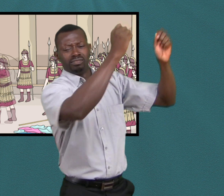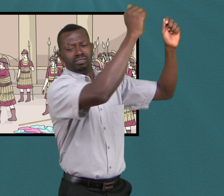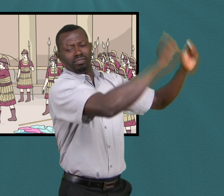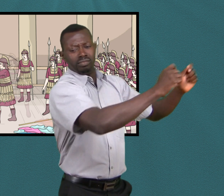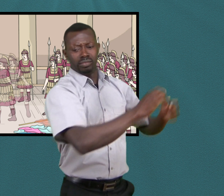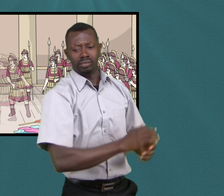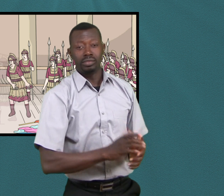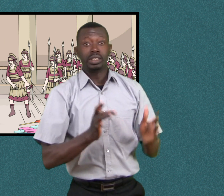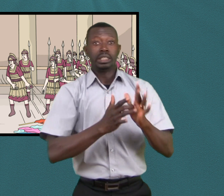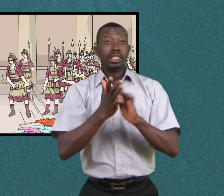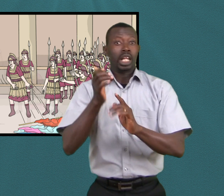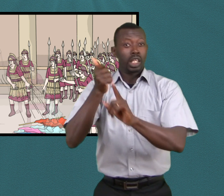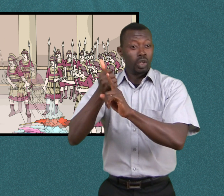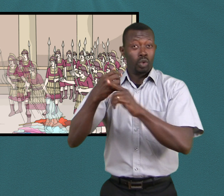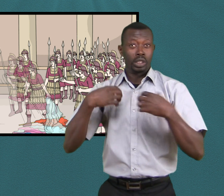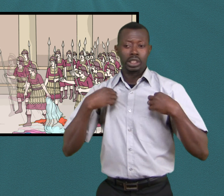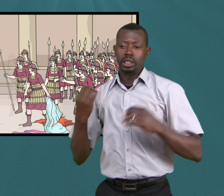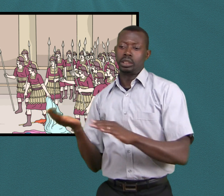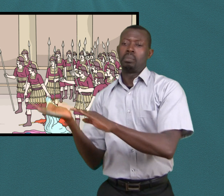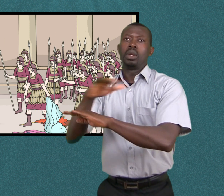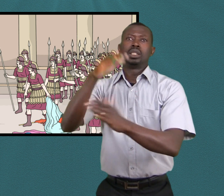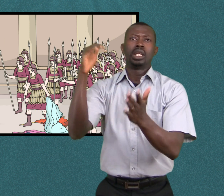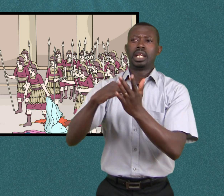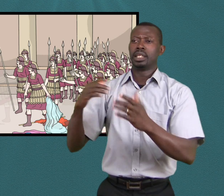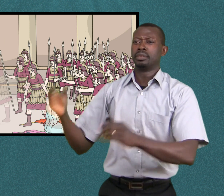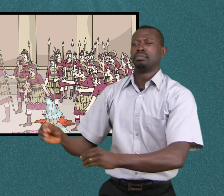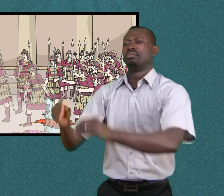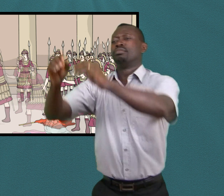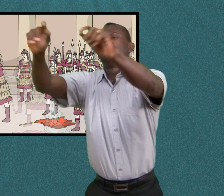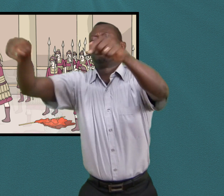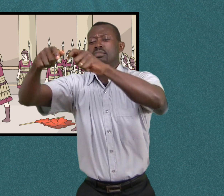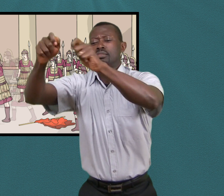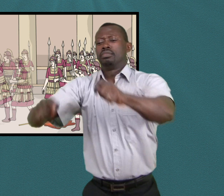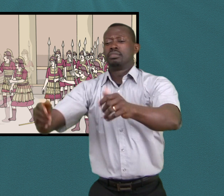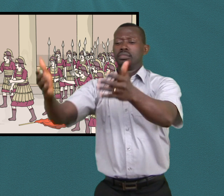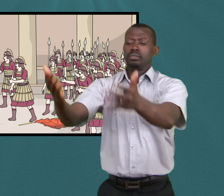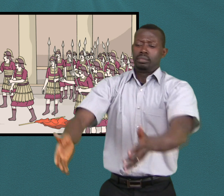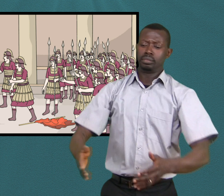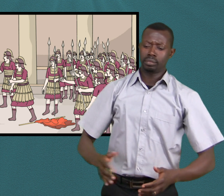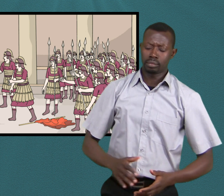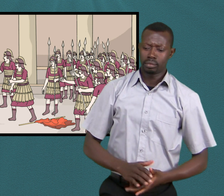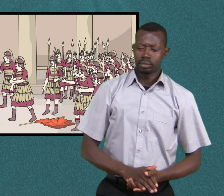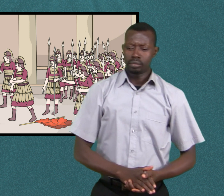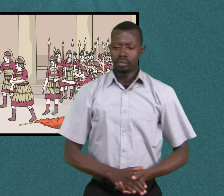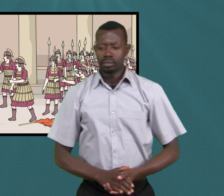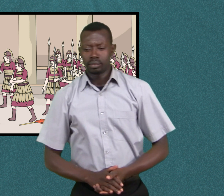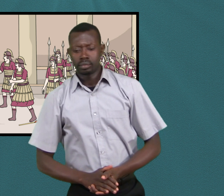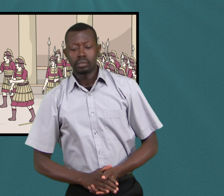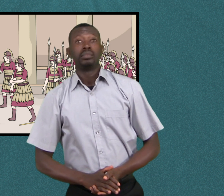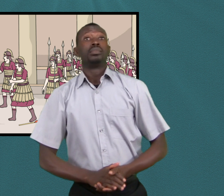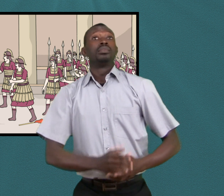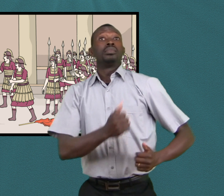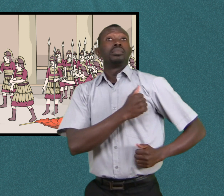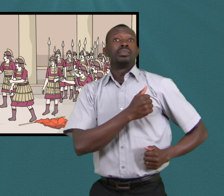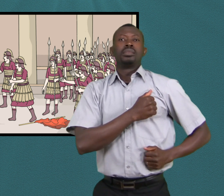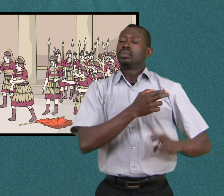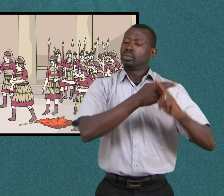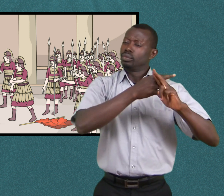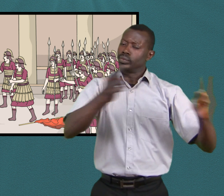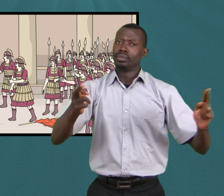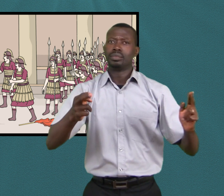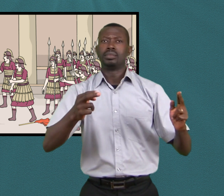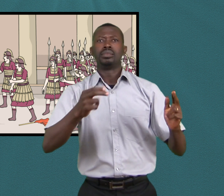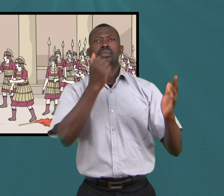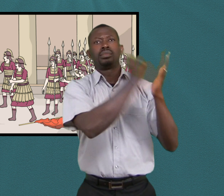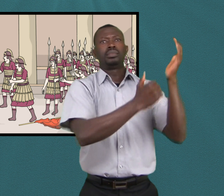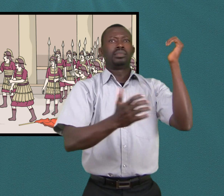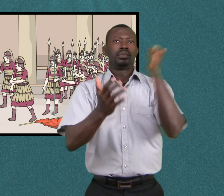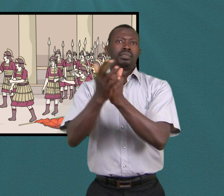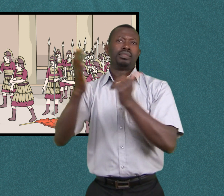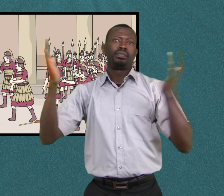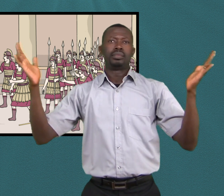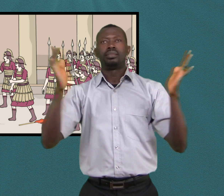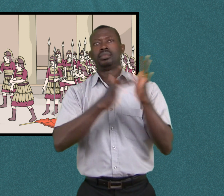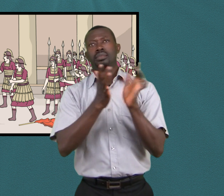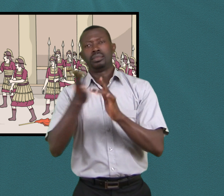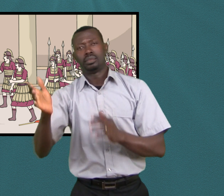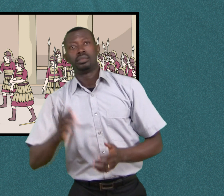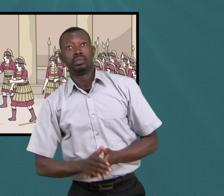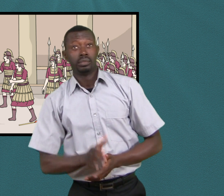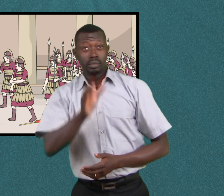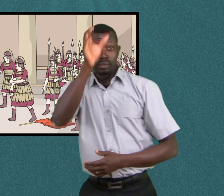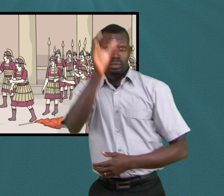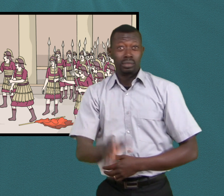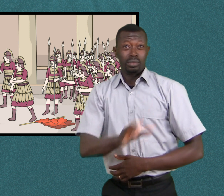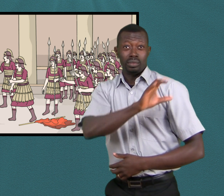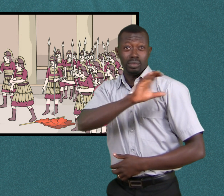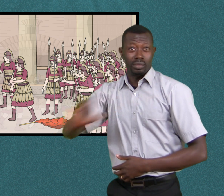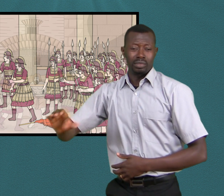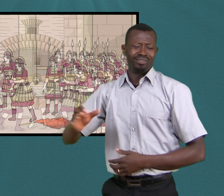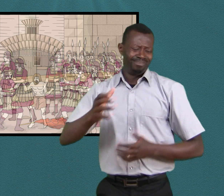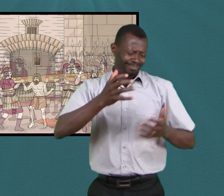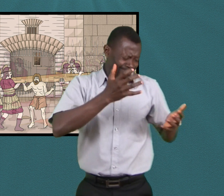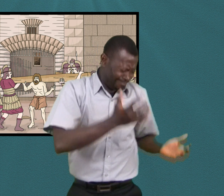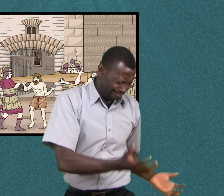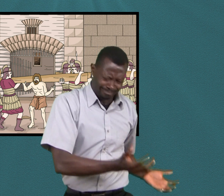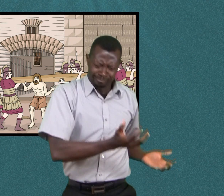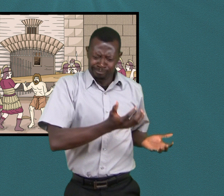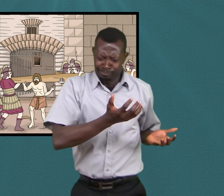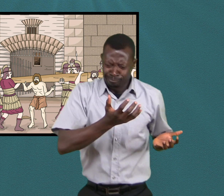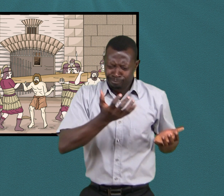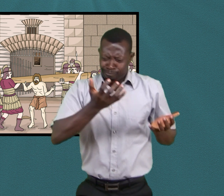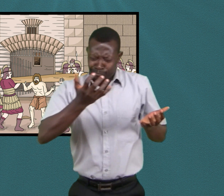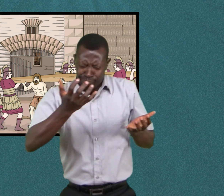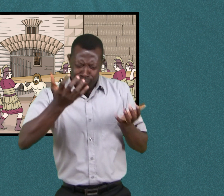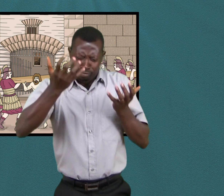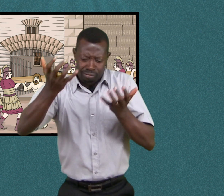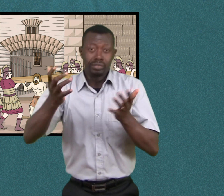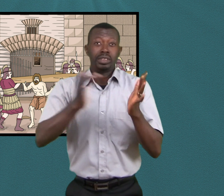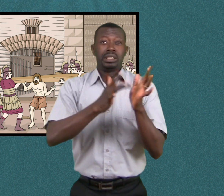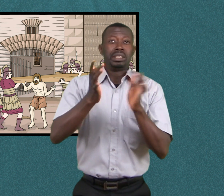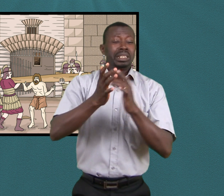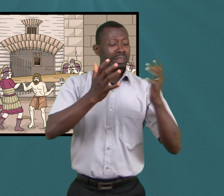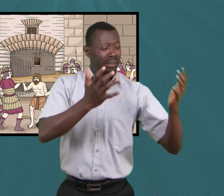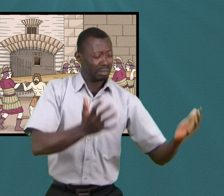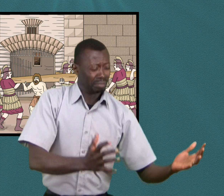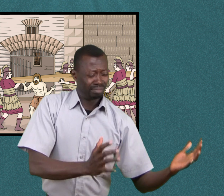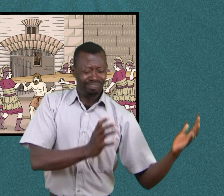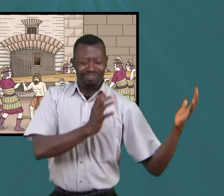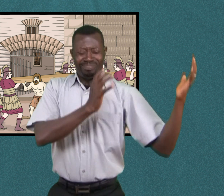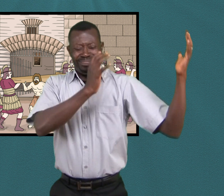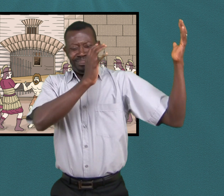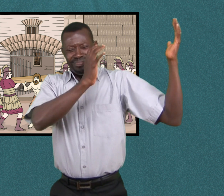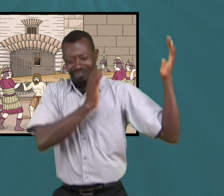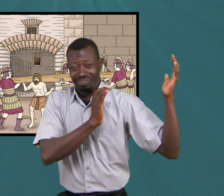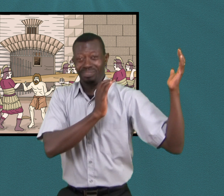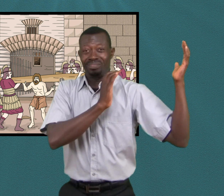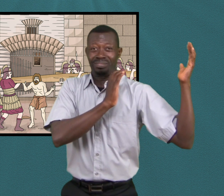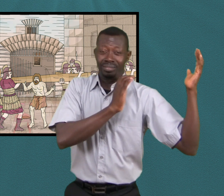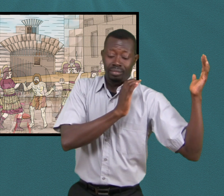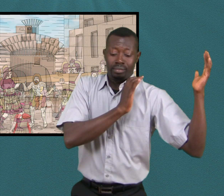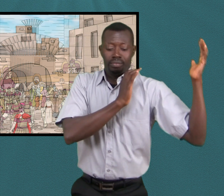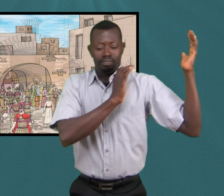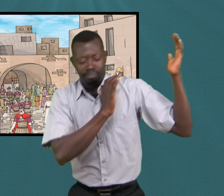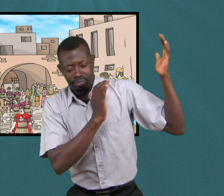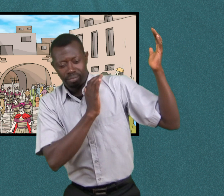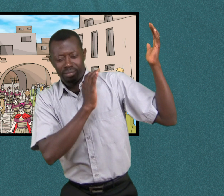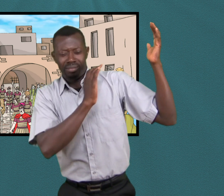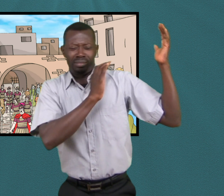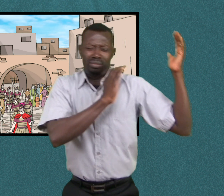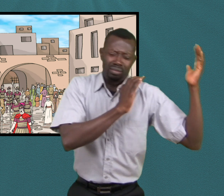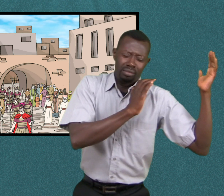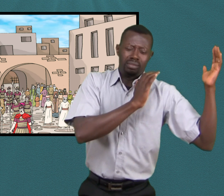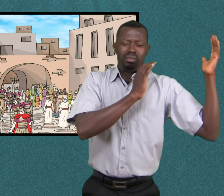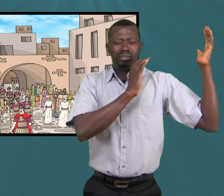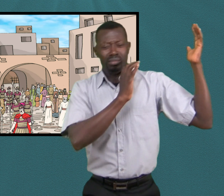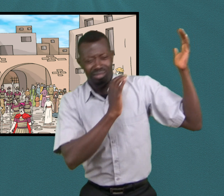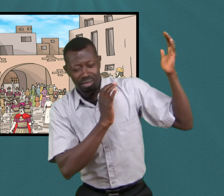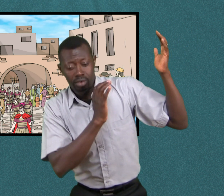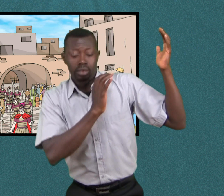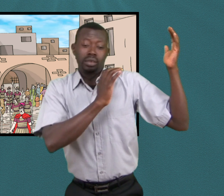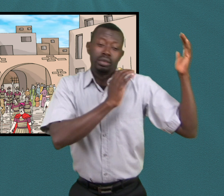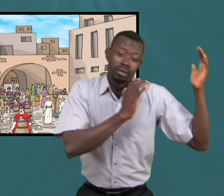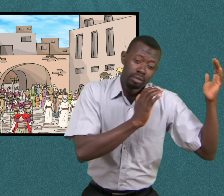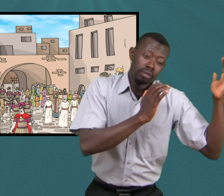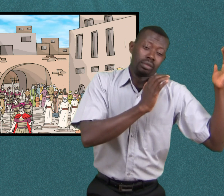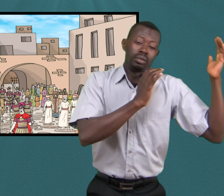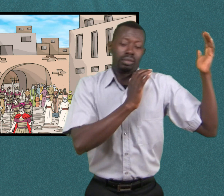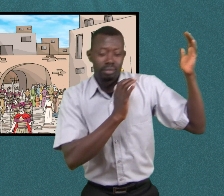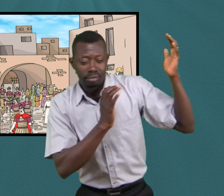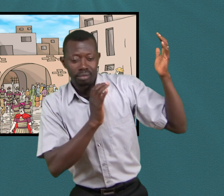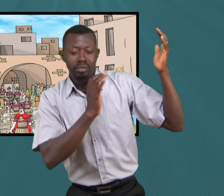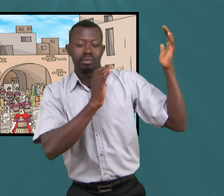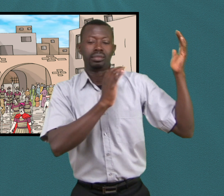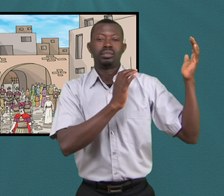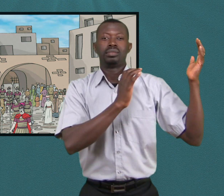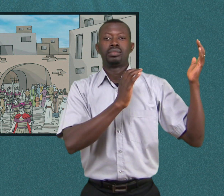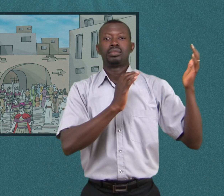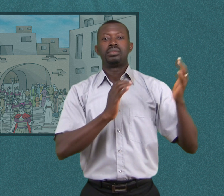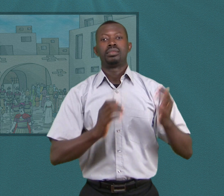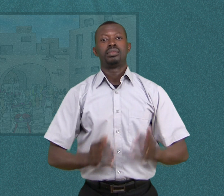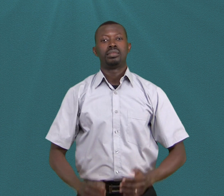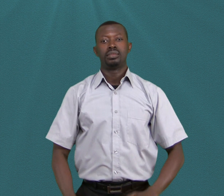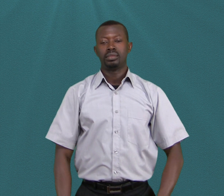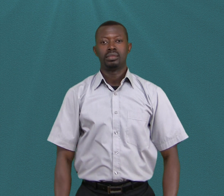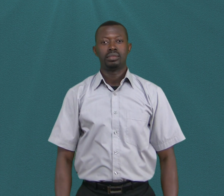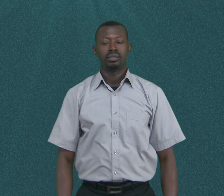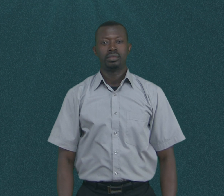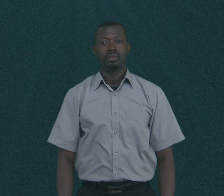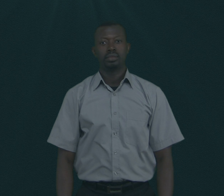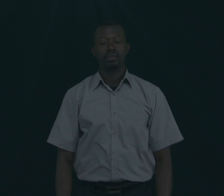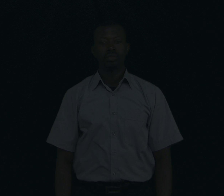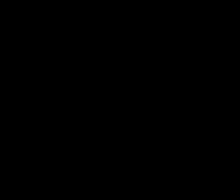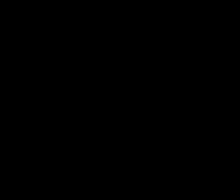After they had mocked Him, they removed the robe and put His own clothes back on Him. Then they led Him away to crucify Him. Then the whole council rose and led Jesus away to Pilate. And they began to accuse Him, saying, “We found this man subverting our nation, forbidding payment of taxes to Caesar, and proclaiming Himself to be Christ, a King.” So Pilate asked Him, “Are You the King of the Jews?” “You have said so,” Jesus replied. Then Pilate said to the chief priests and the crowds, “I find no basis for a charge against this man.” But they kept insisting, “He stirs up the people all over Judea with His teaching. He began in Galilee and has come all the way here.” When Pilate heard this, he asked if the man was a Galilean. And learning that Jesus was under Herod’s jurisdiction, he sent Him to Herod, who himself was in Jerusalem at that time. When Herod saw Jesus, he was greatly pleased. He had wanted to see Him for a long time, because he had heard about Him and was hoping to see Him perform a miracle. Herod questioned Jesus at great length, but He gave no answer. Meanwhile, the chief priests and scribes stood there, vehemently accusing Him. And even Herod and his soldiers ridiculed and mocked Him. Dressing Him in a fine robe, they sent Him back to Pilate. That day Herod and Pilate became friends; before this time they had been enemies. Then Pilate called together the chief priests, the rulers, and the people, and said to them, “You brought me this man as one who was inciting the people to rebellion. I have examined Him here in your presence and found Him not guilty of your charges against Him. Neither has Herod, for he sent Him back to us. As you can see, He has done nothing deserving of death. Therefore I will punish Him and release Him.”